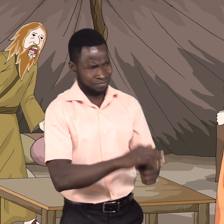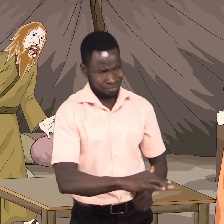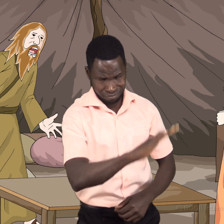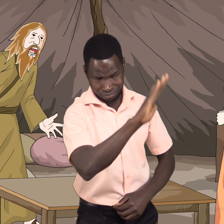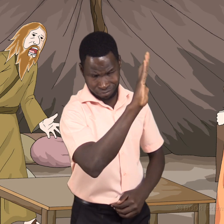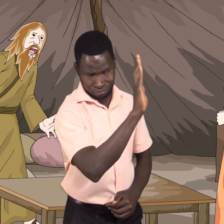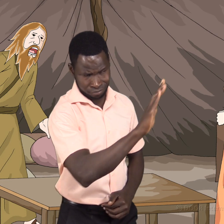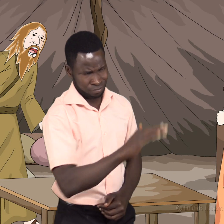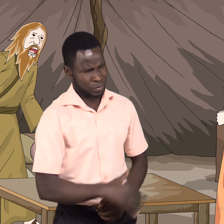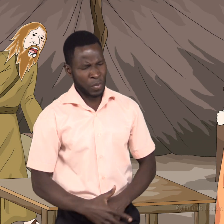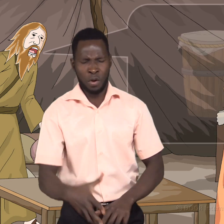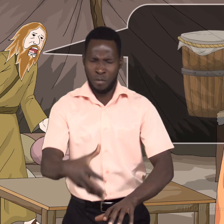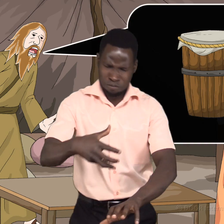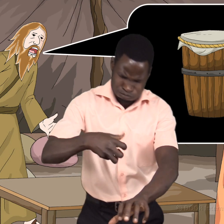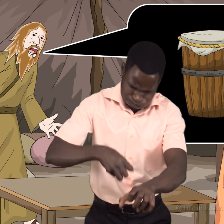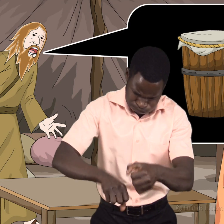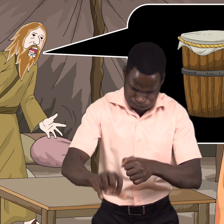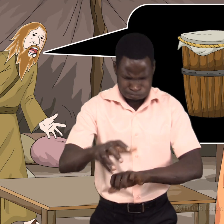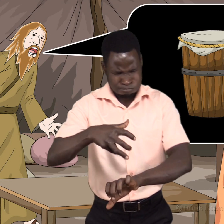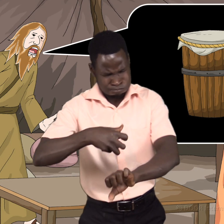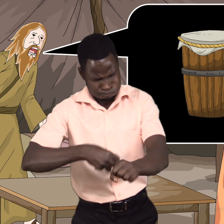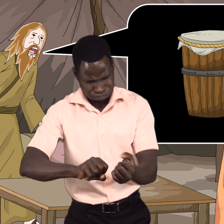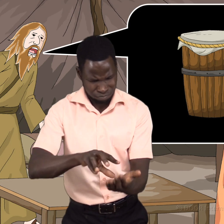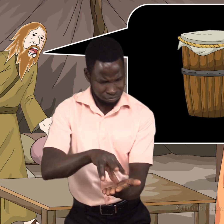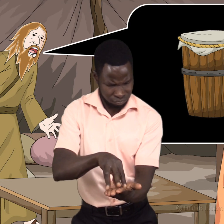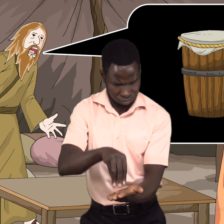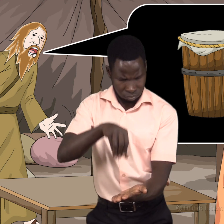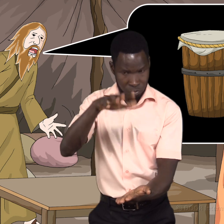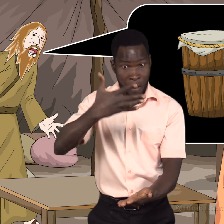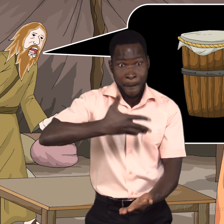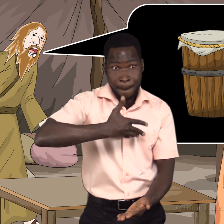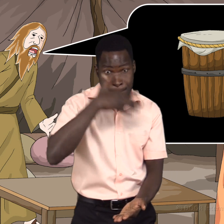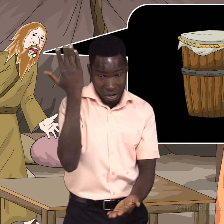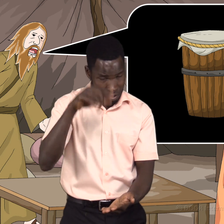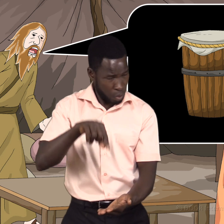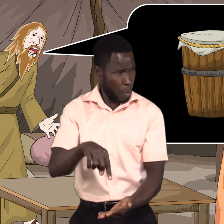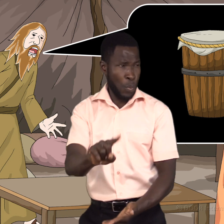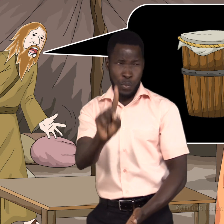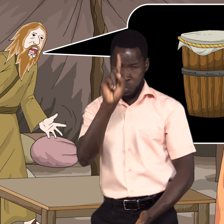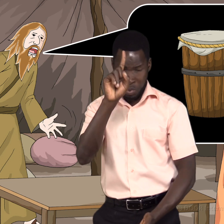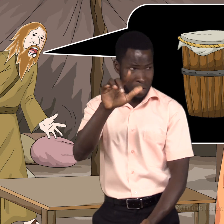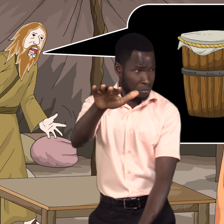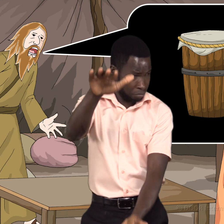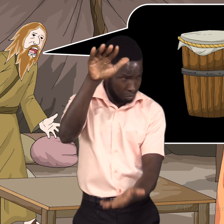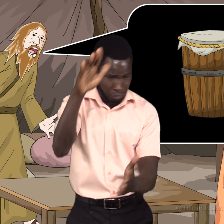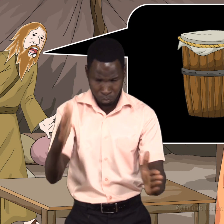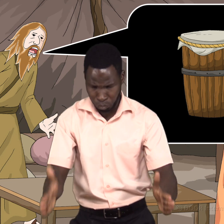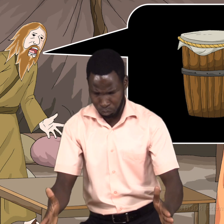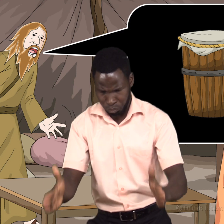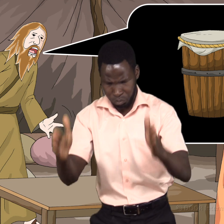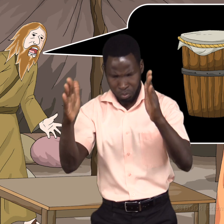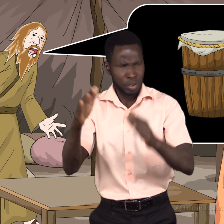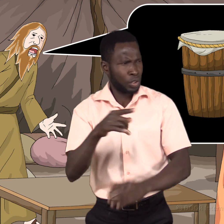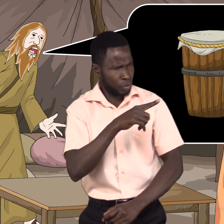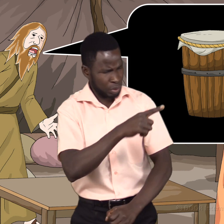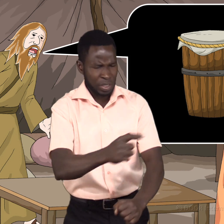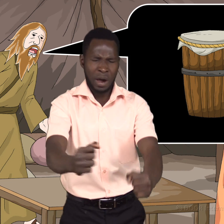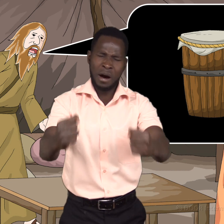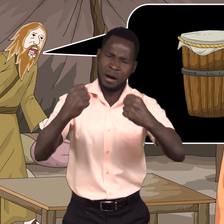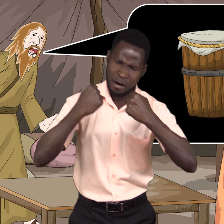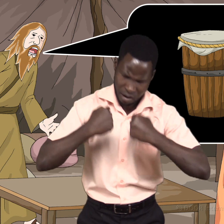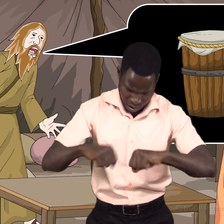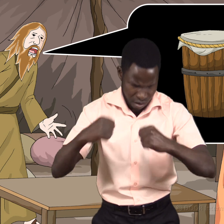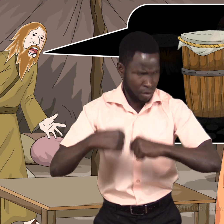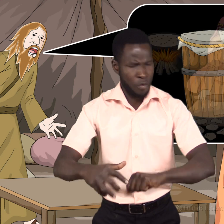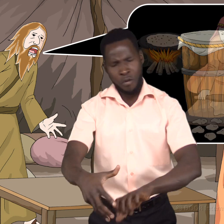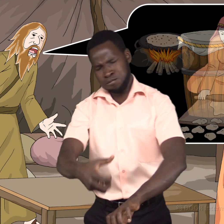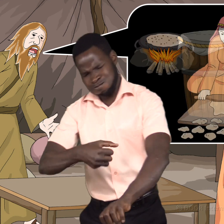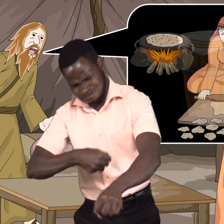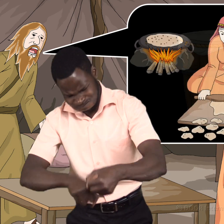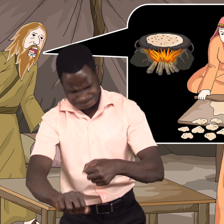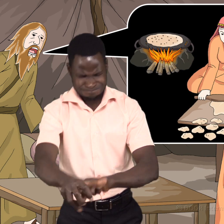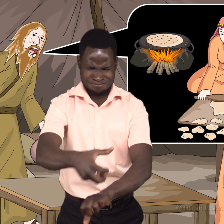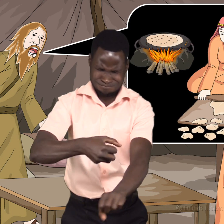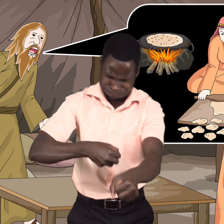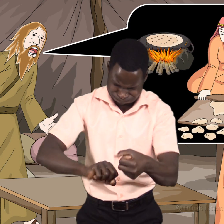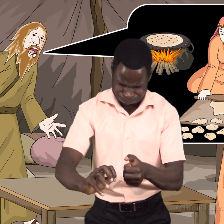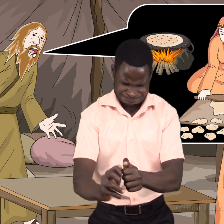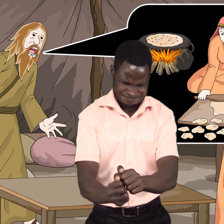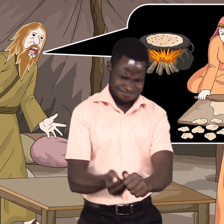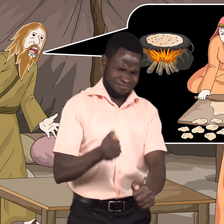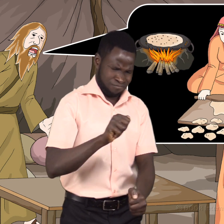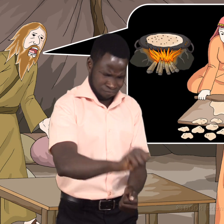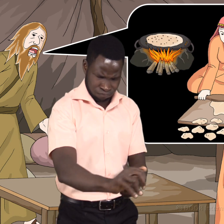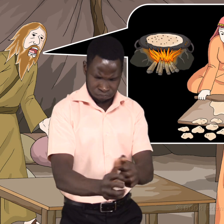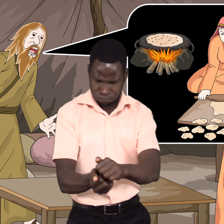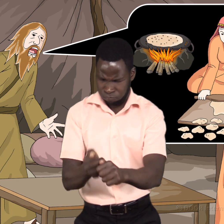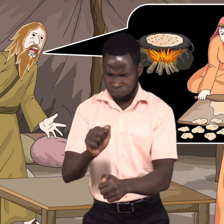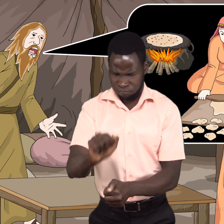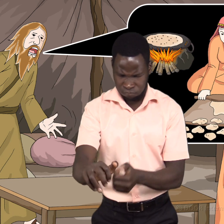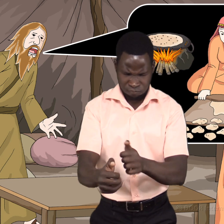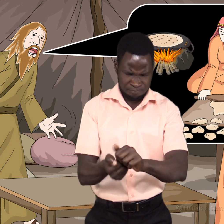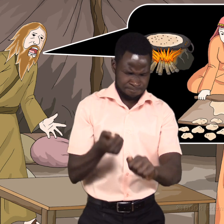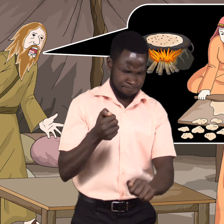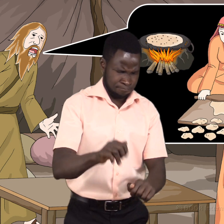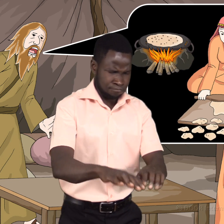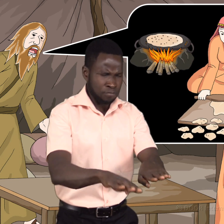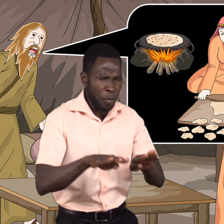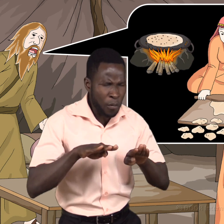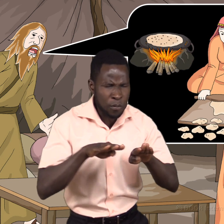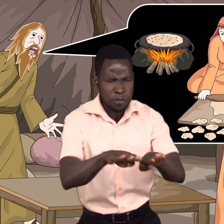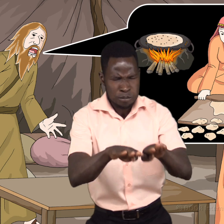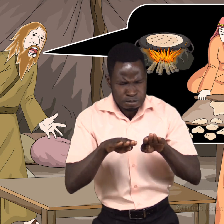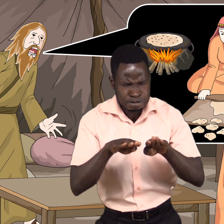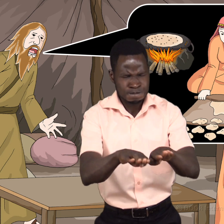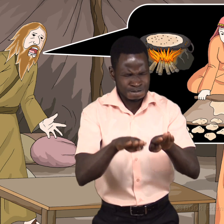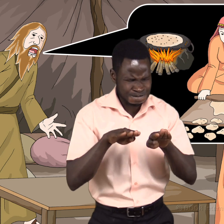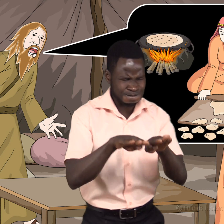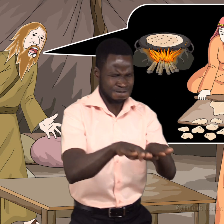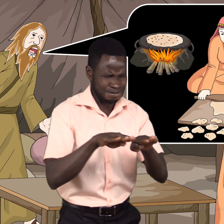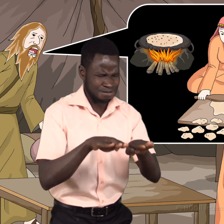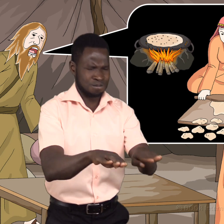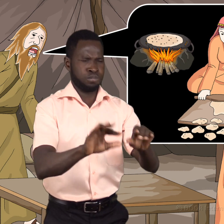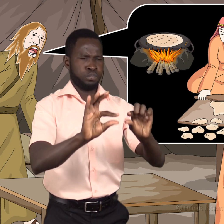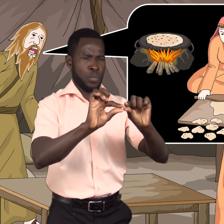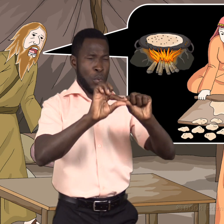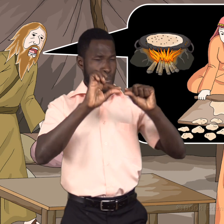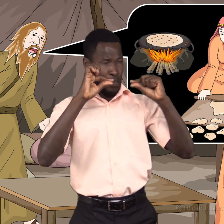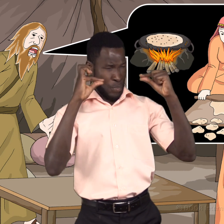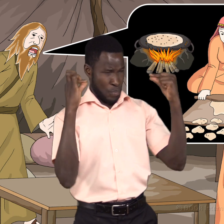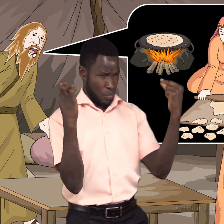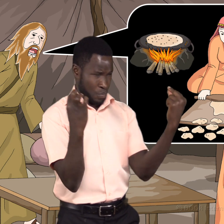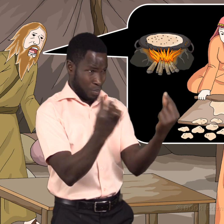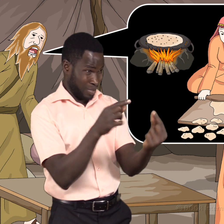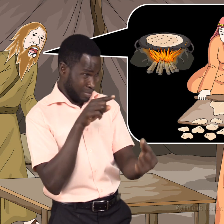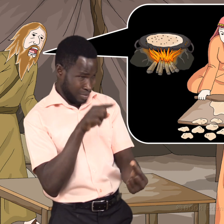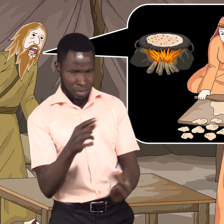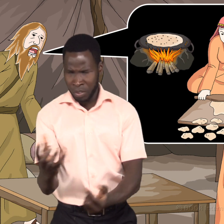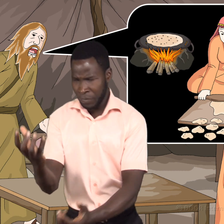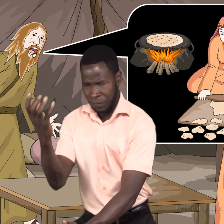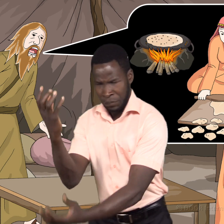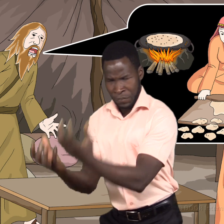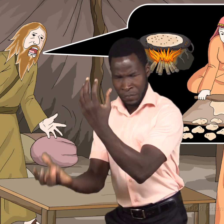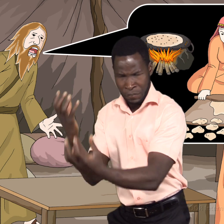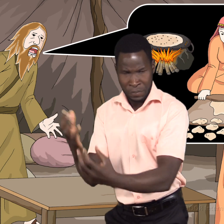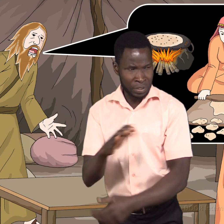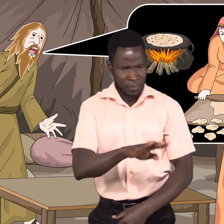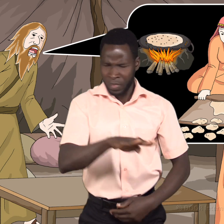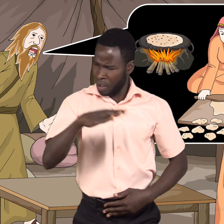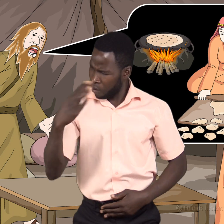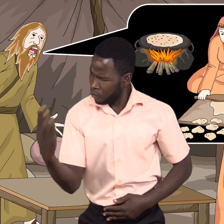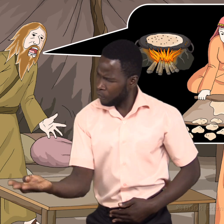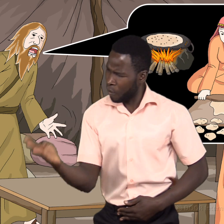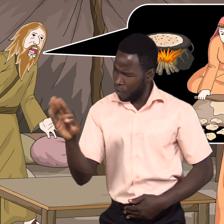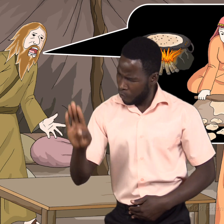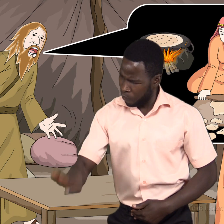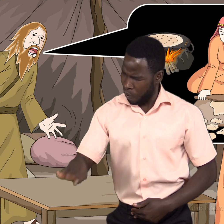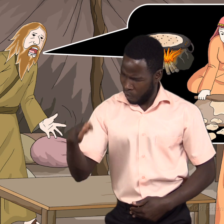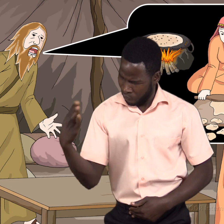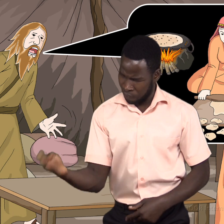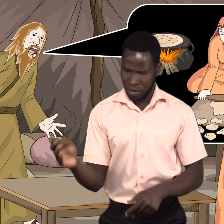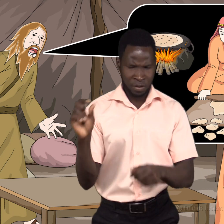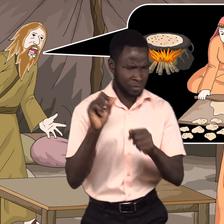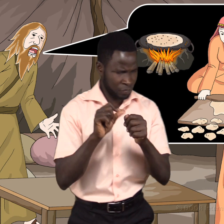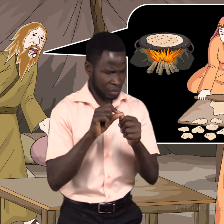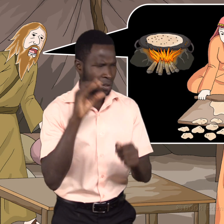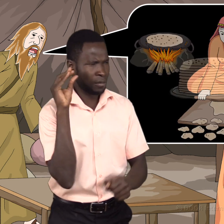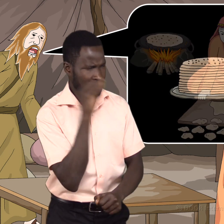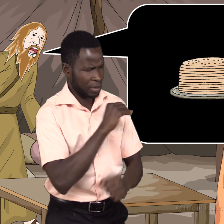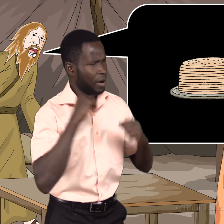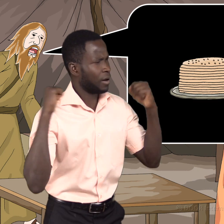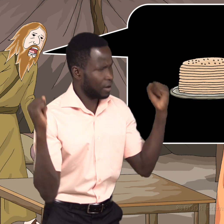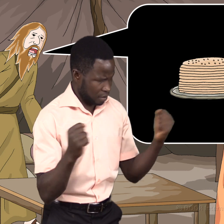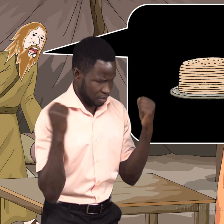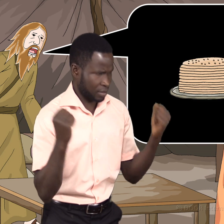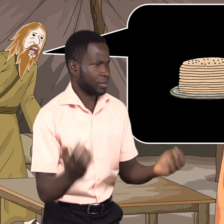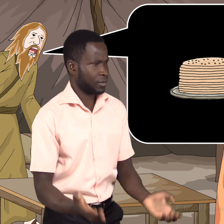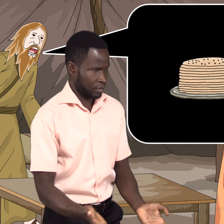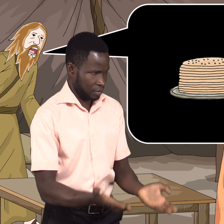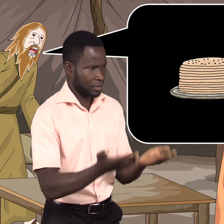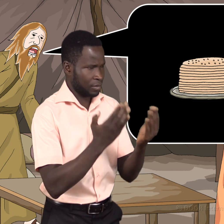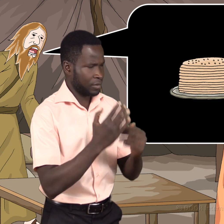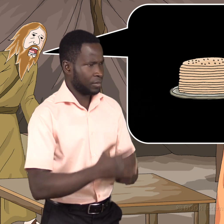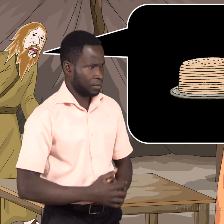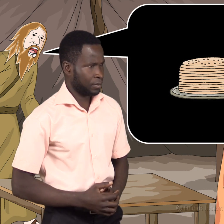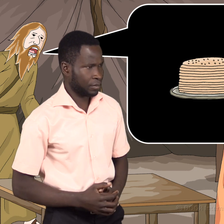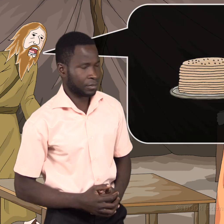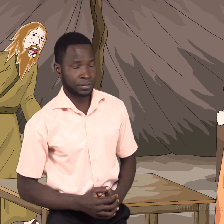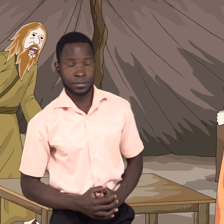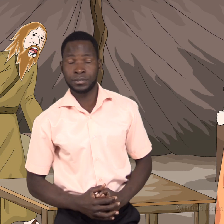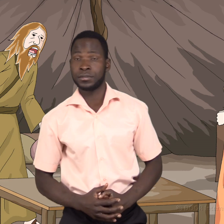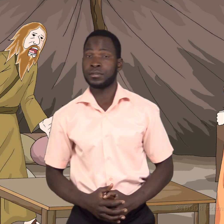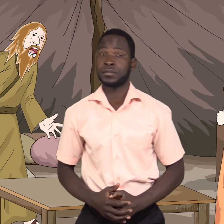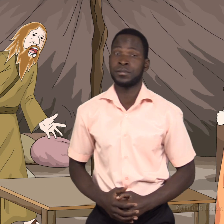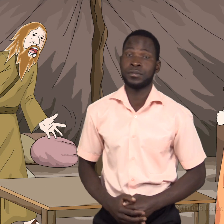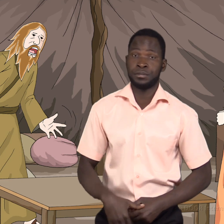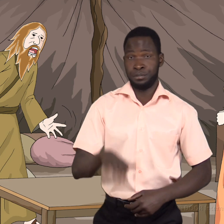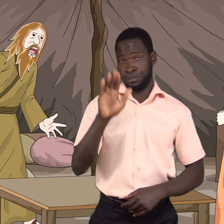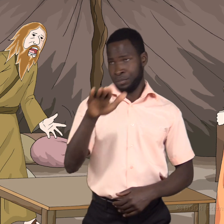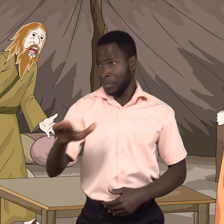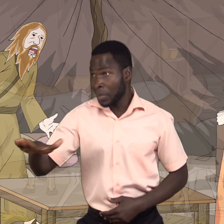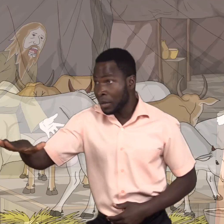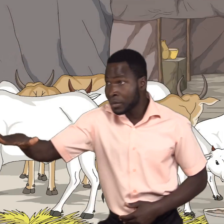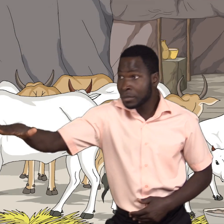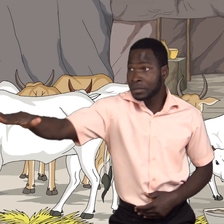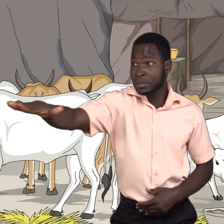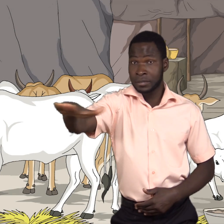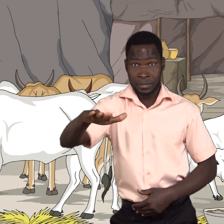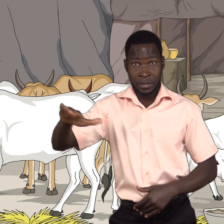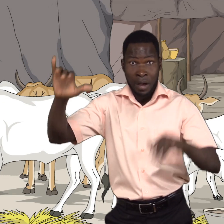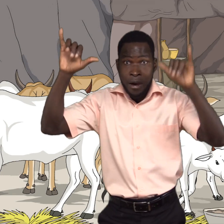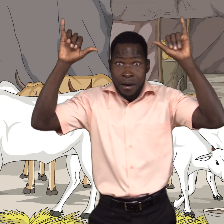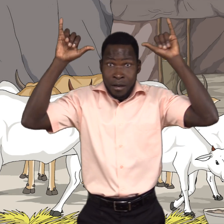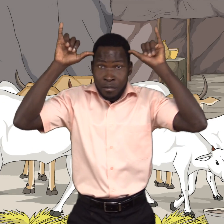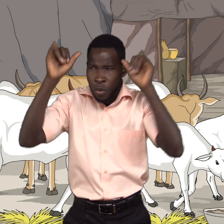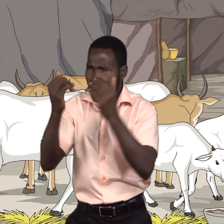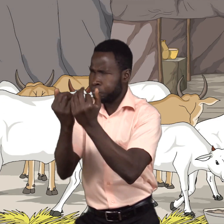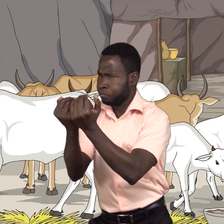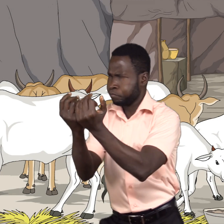Prepare three seahs of fine flour, knead it, and bake some bread.”